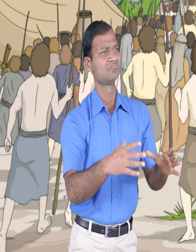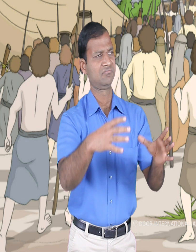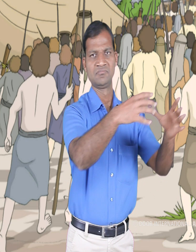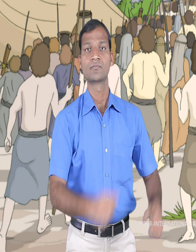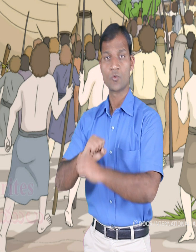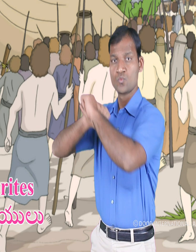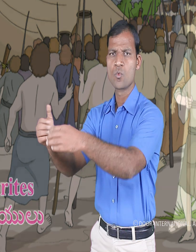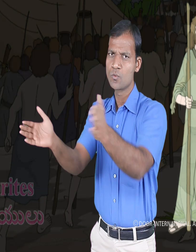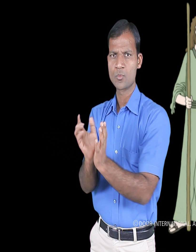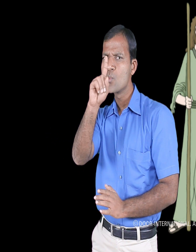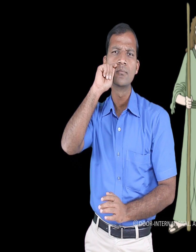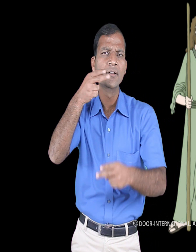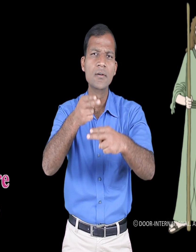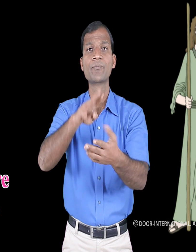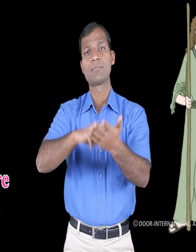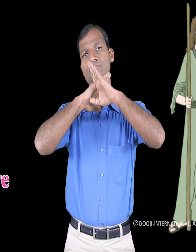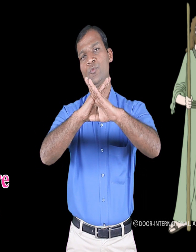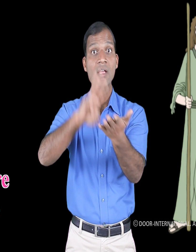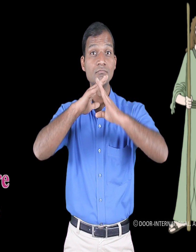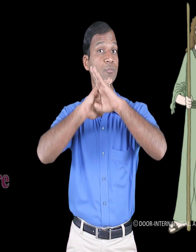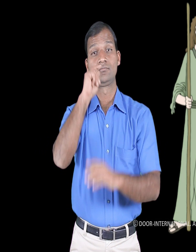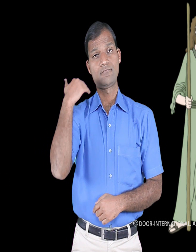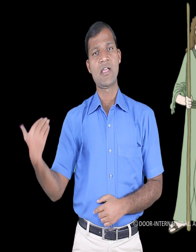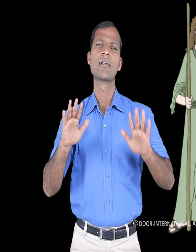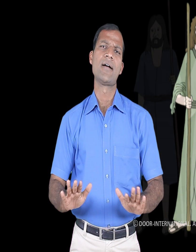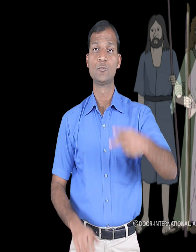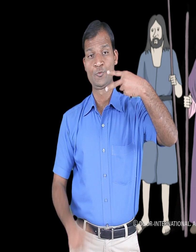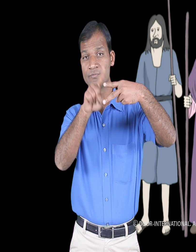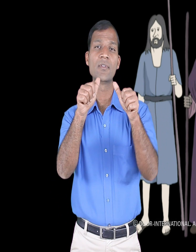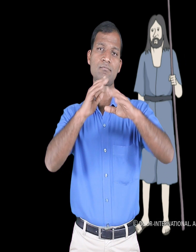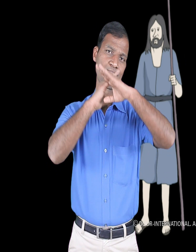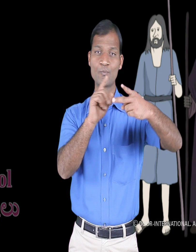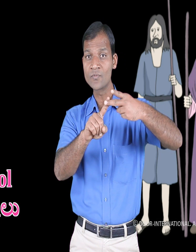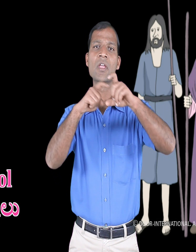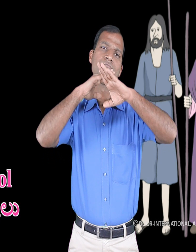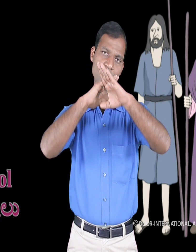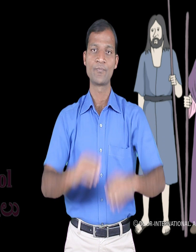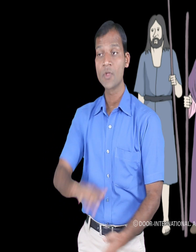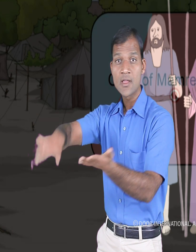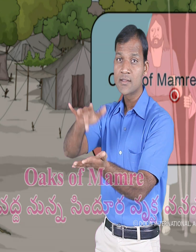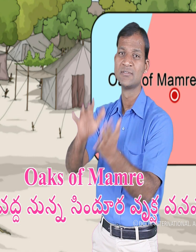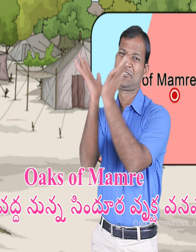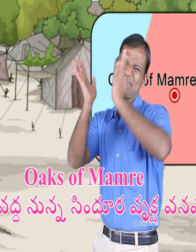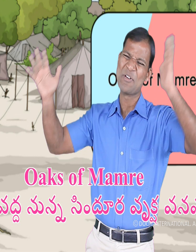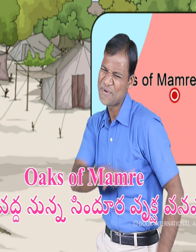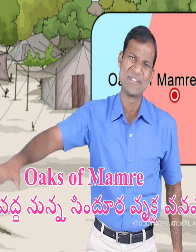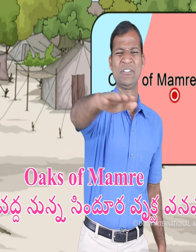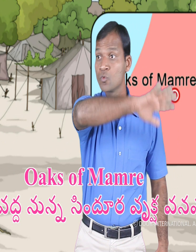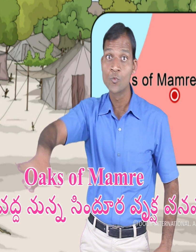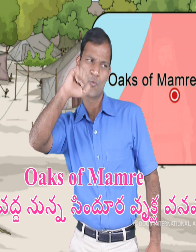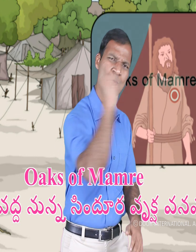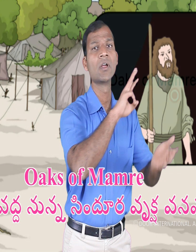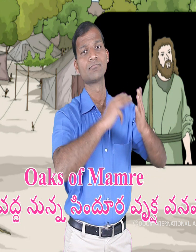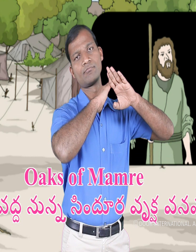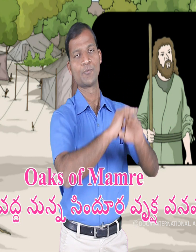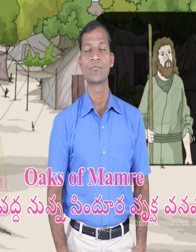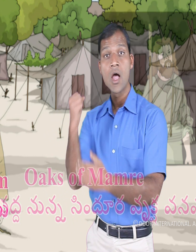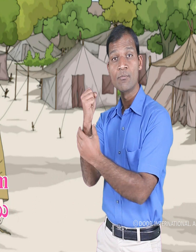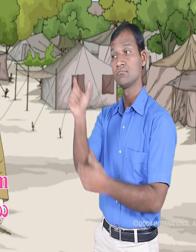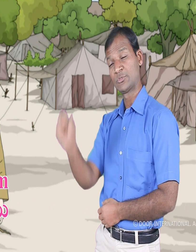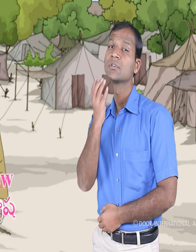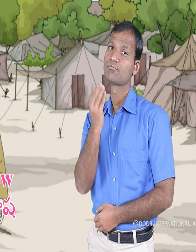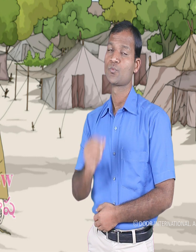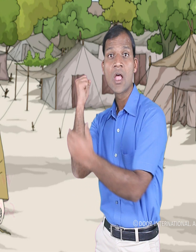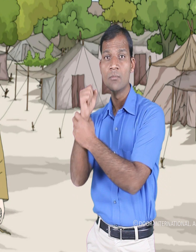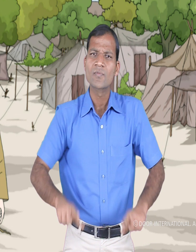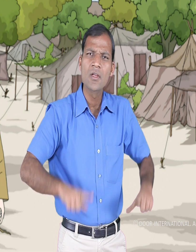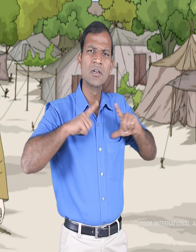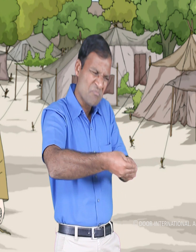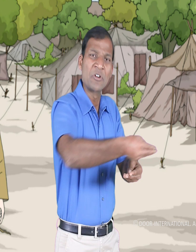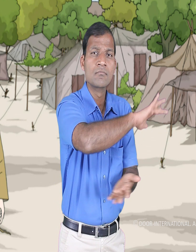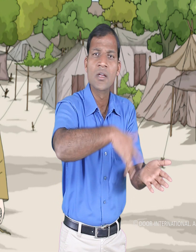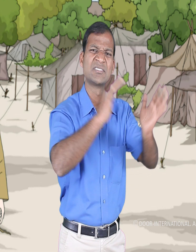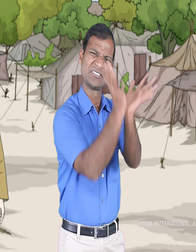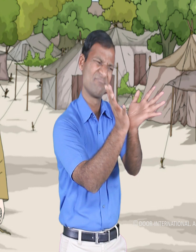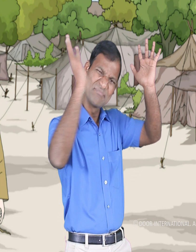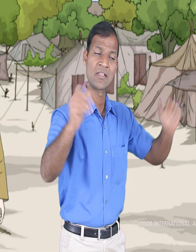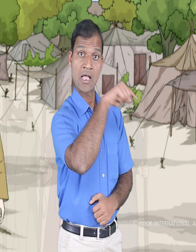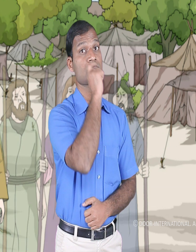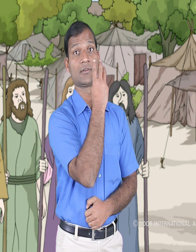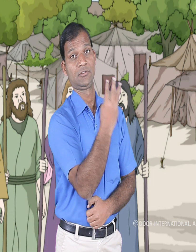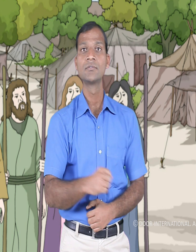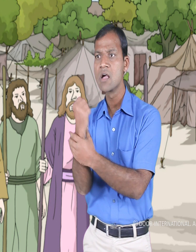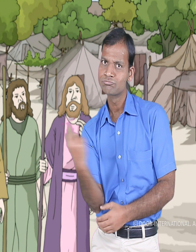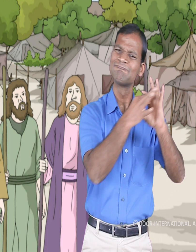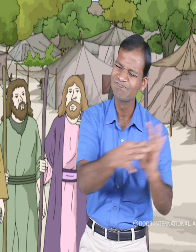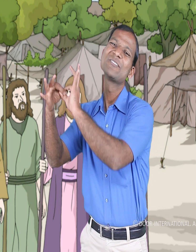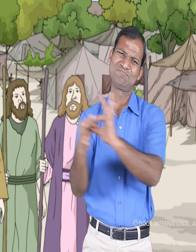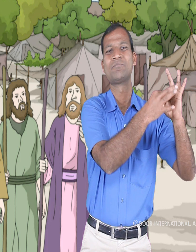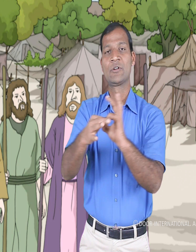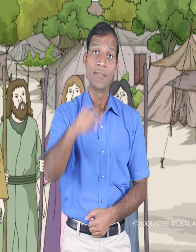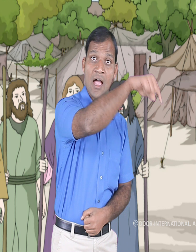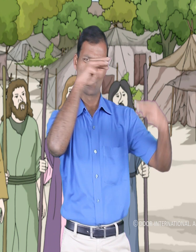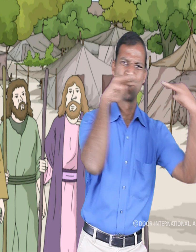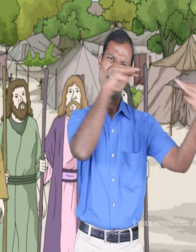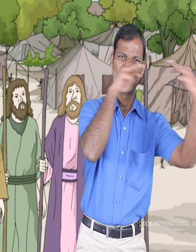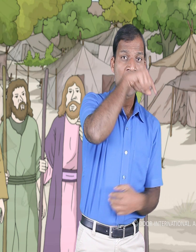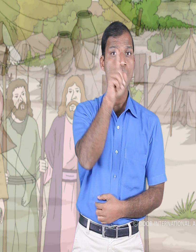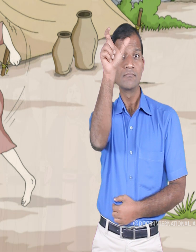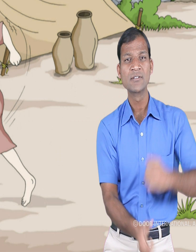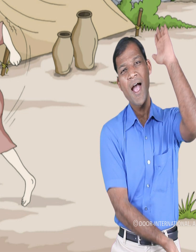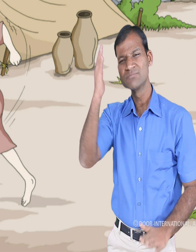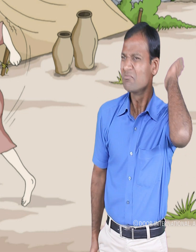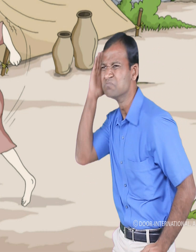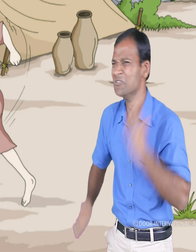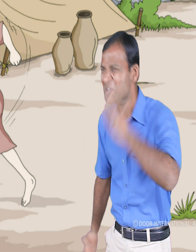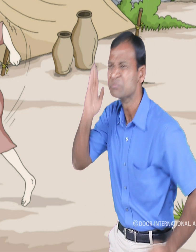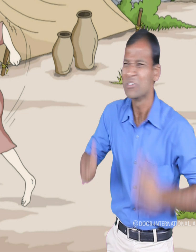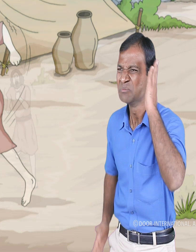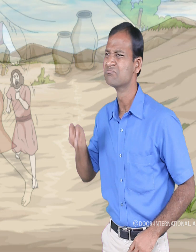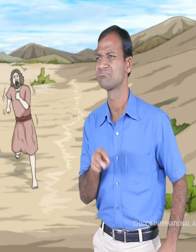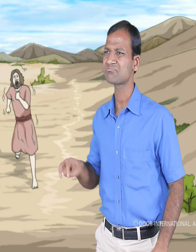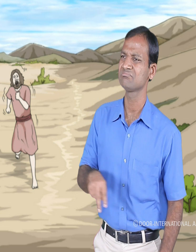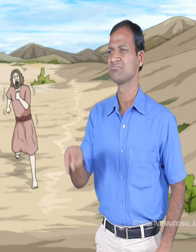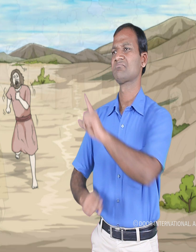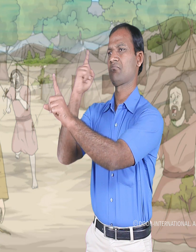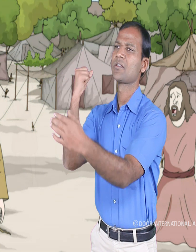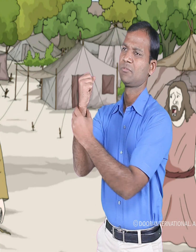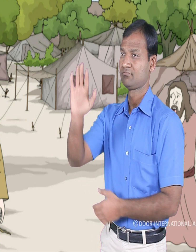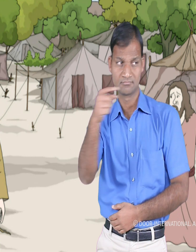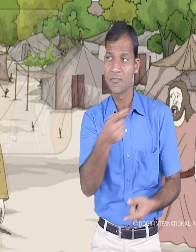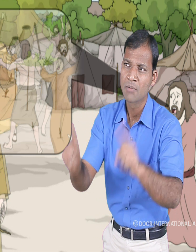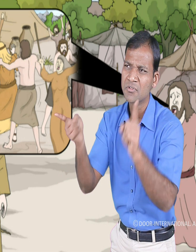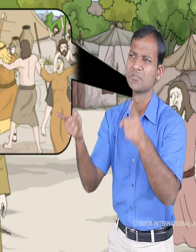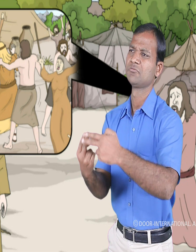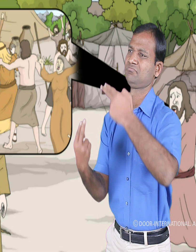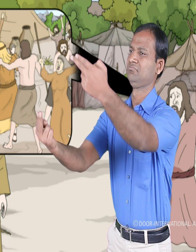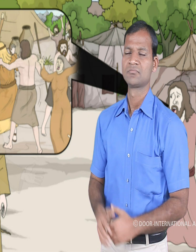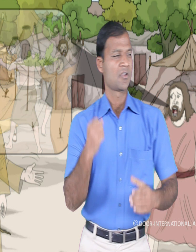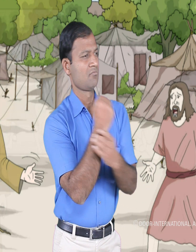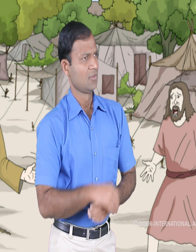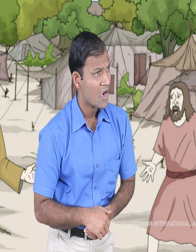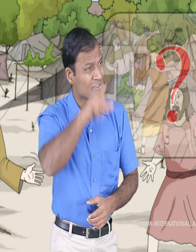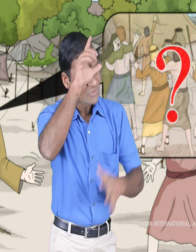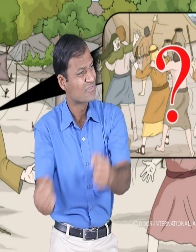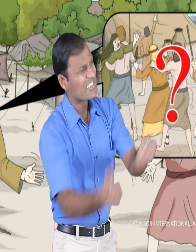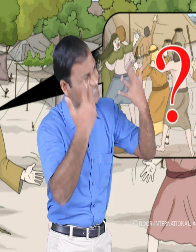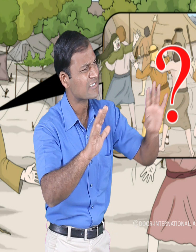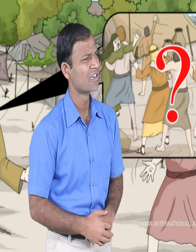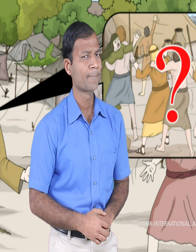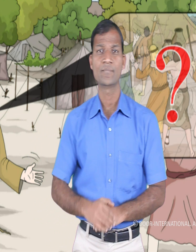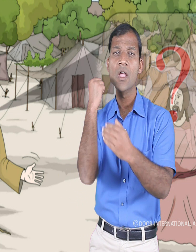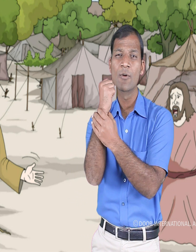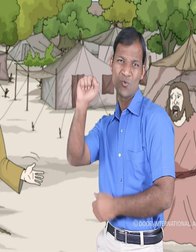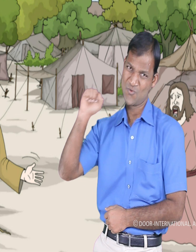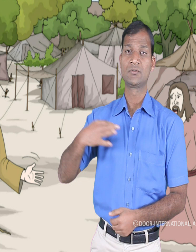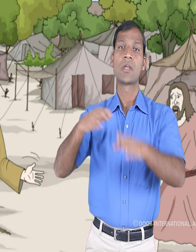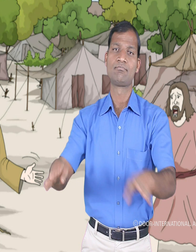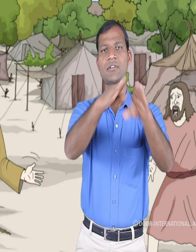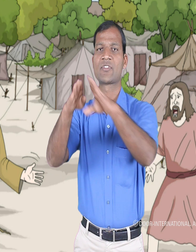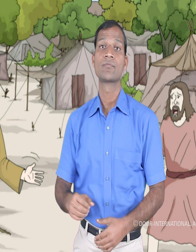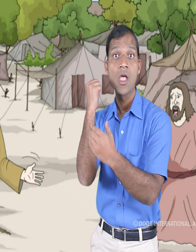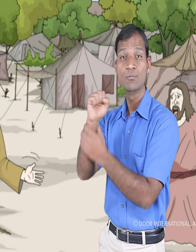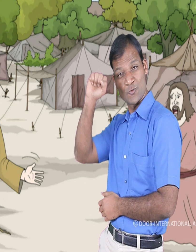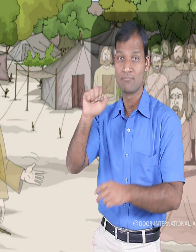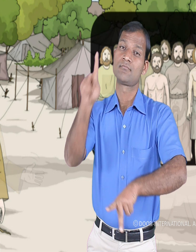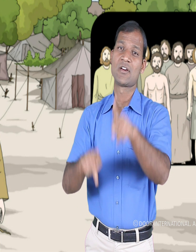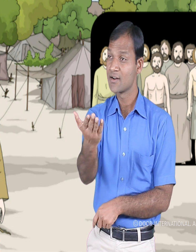Now Abram was living near the Oaks of Mamre the Amorite, a brother of Eshcol and Aner, all of whom were bound by treaty to Abram.